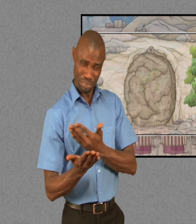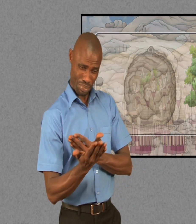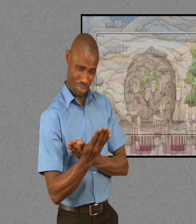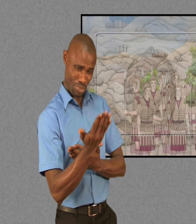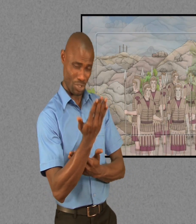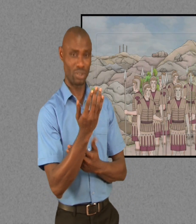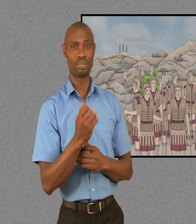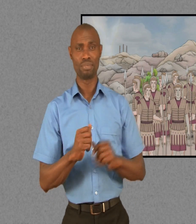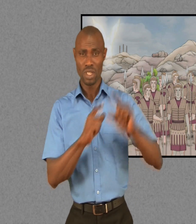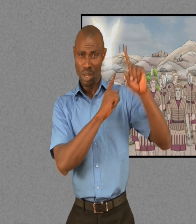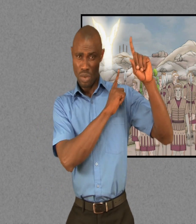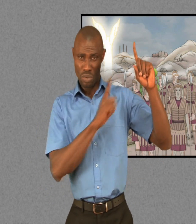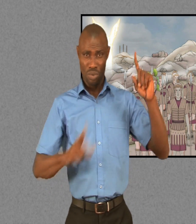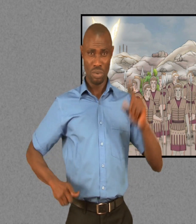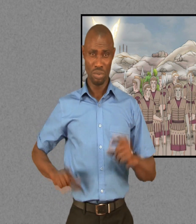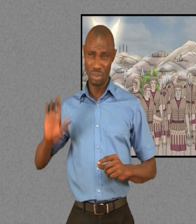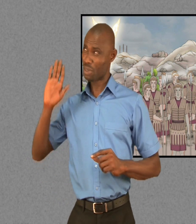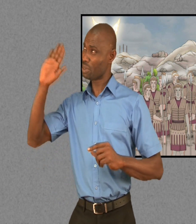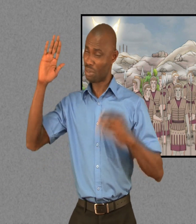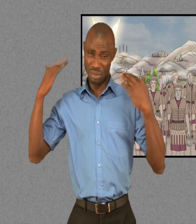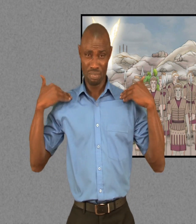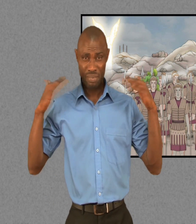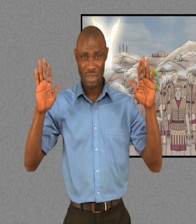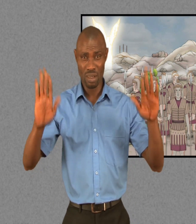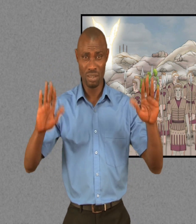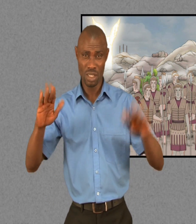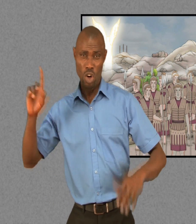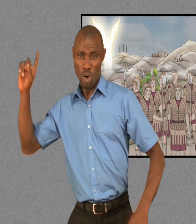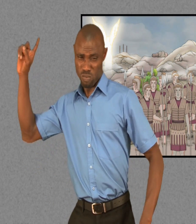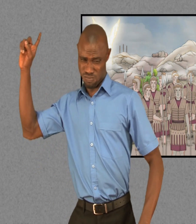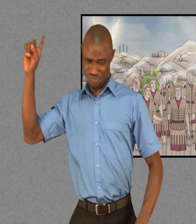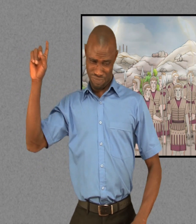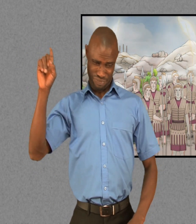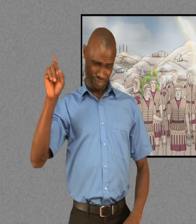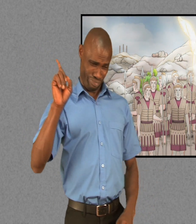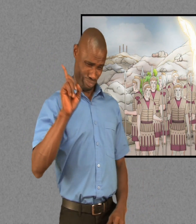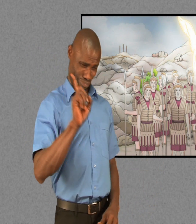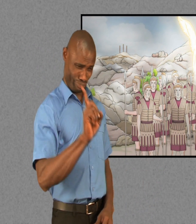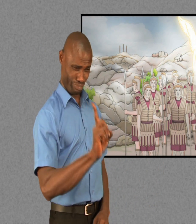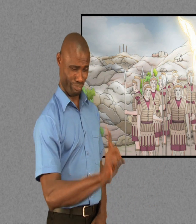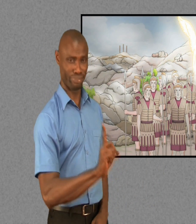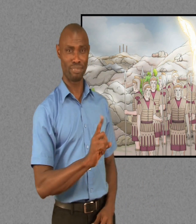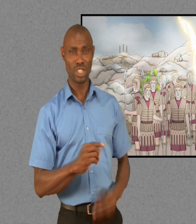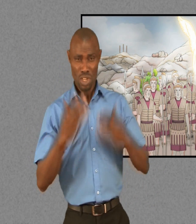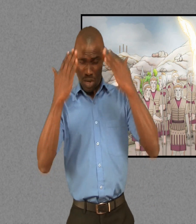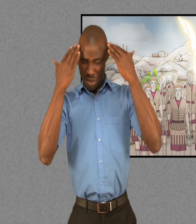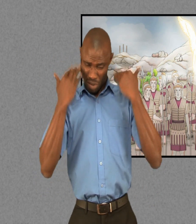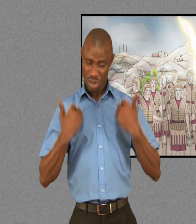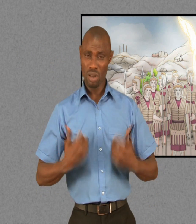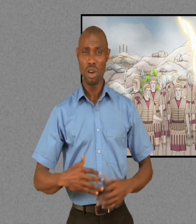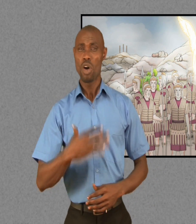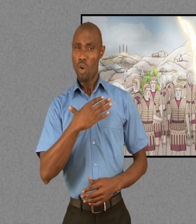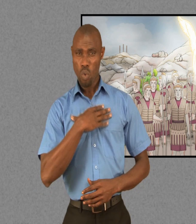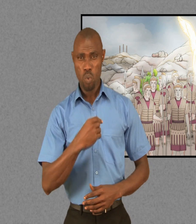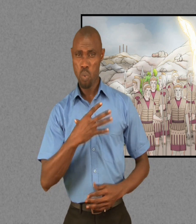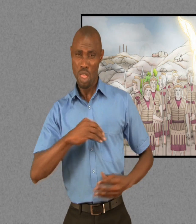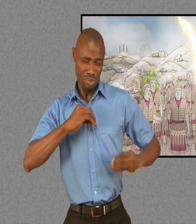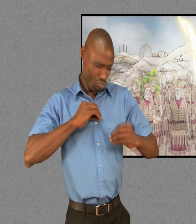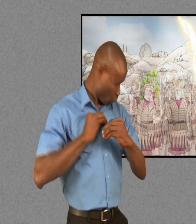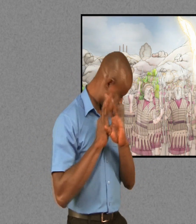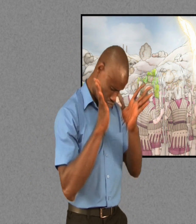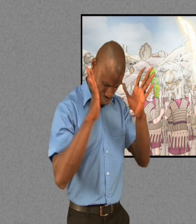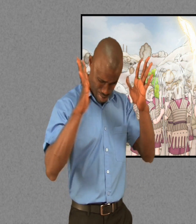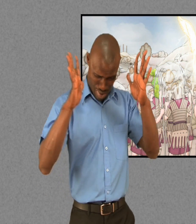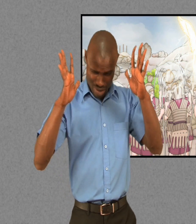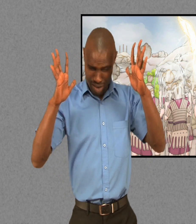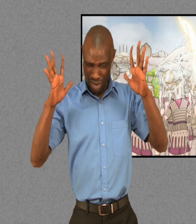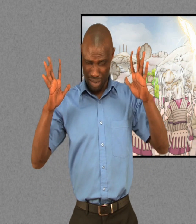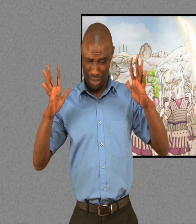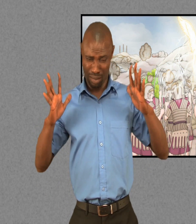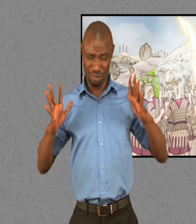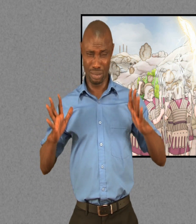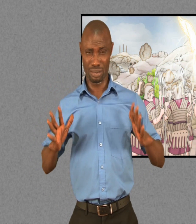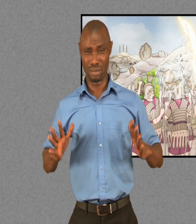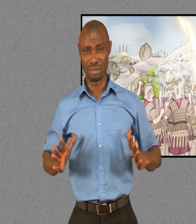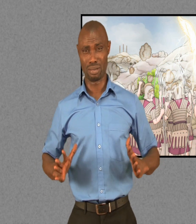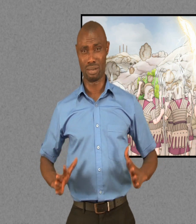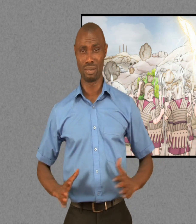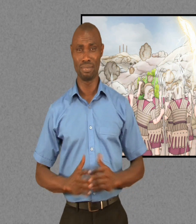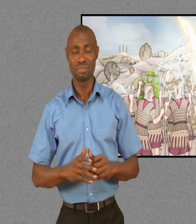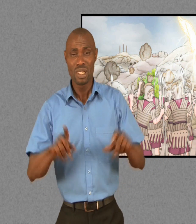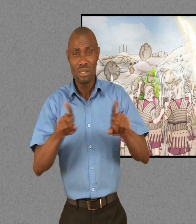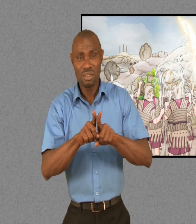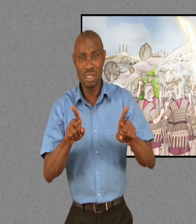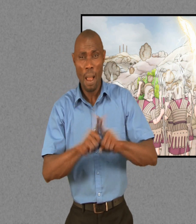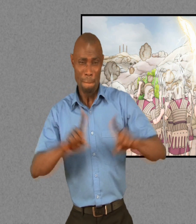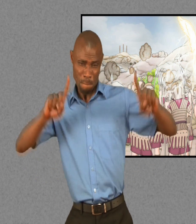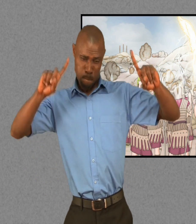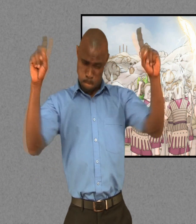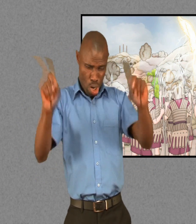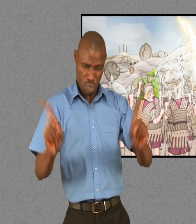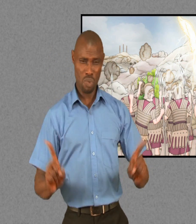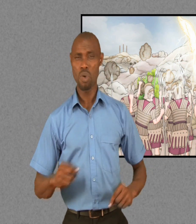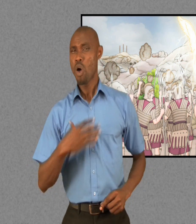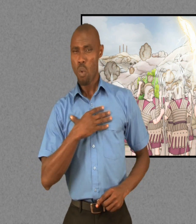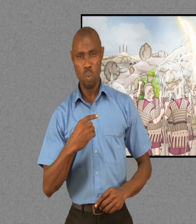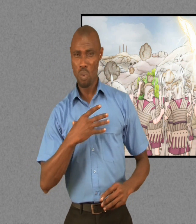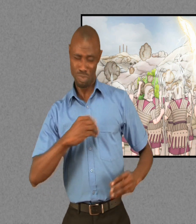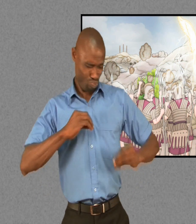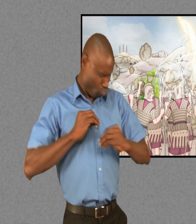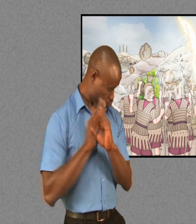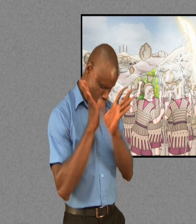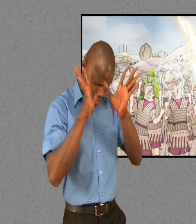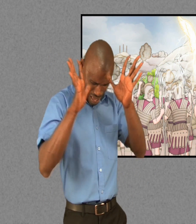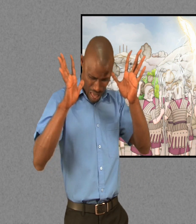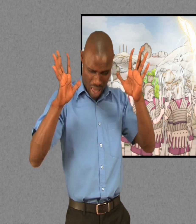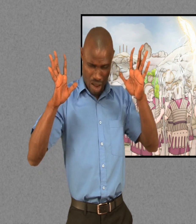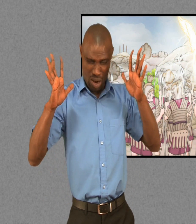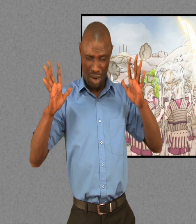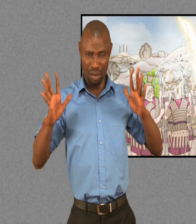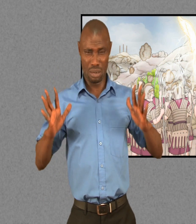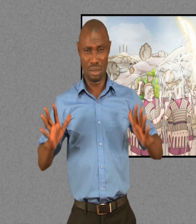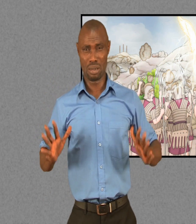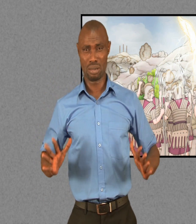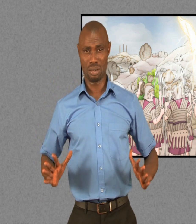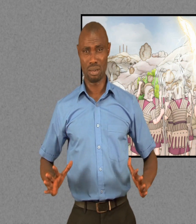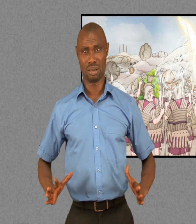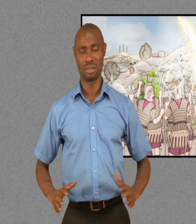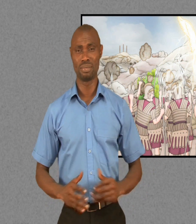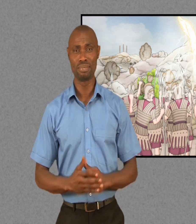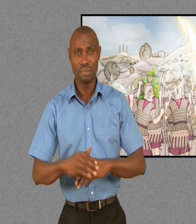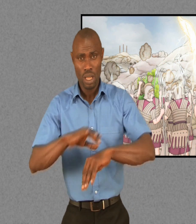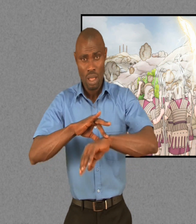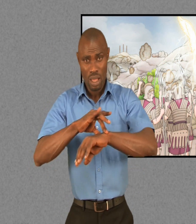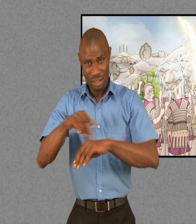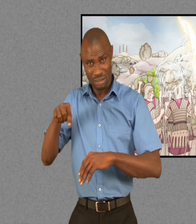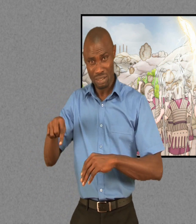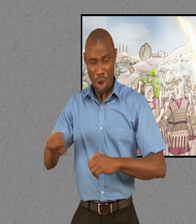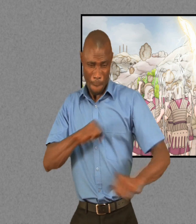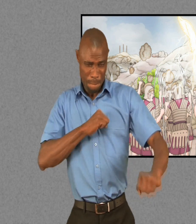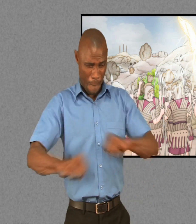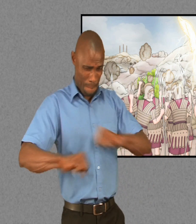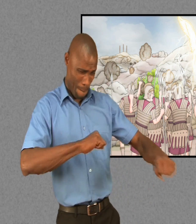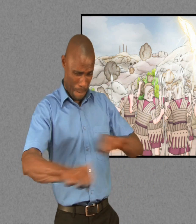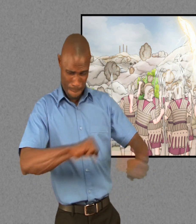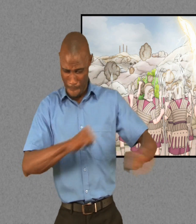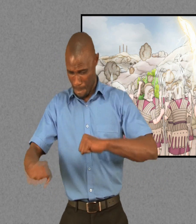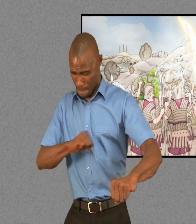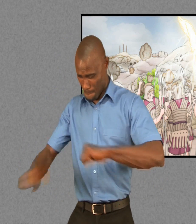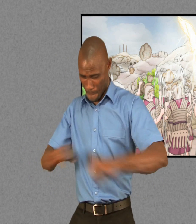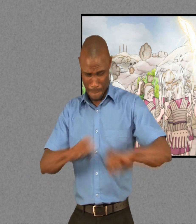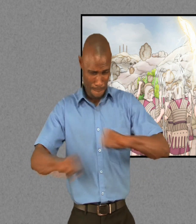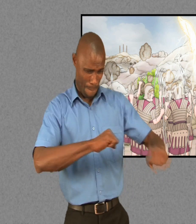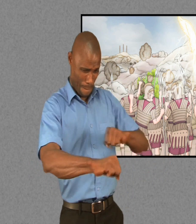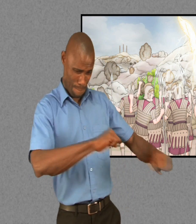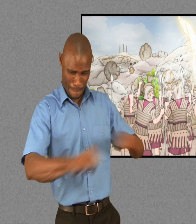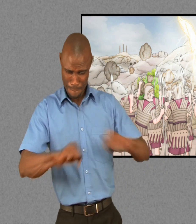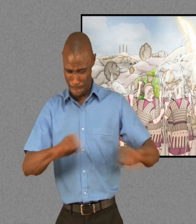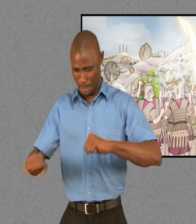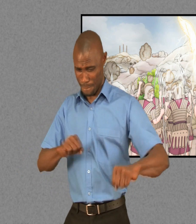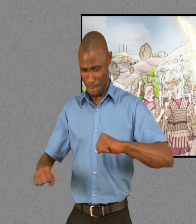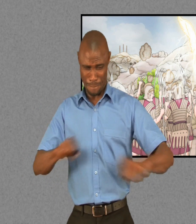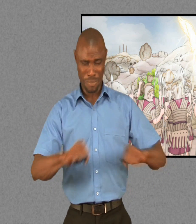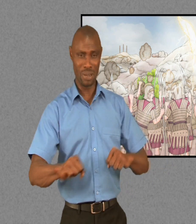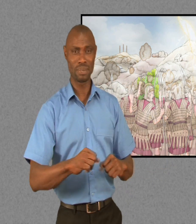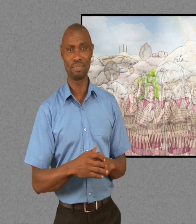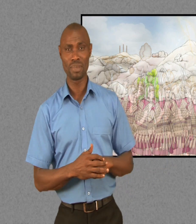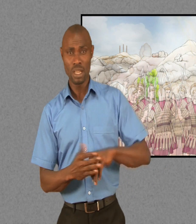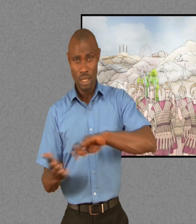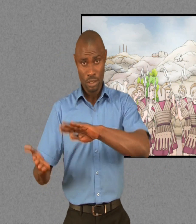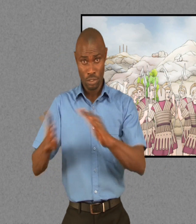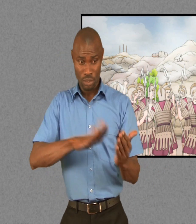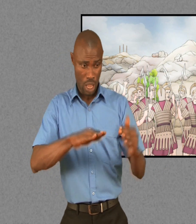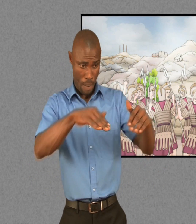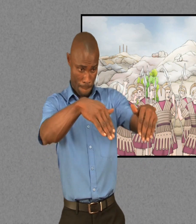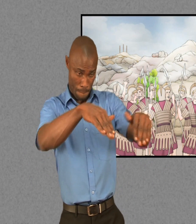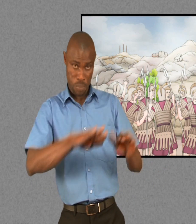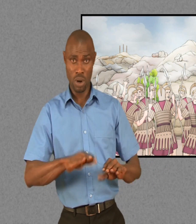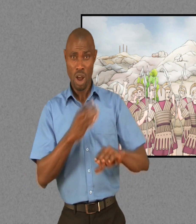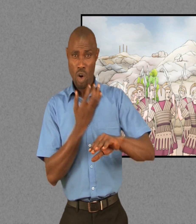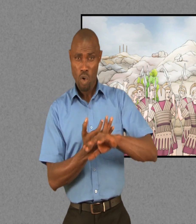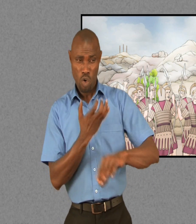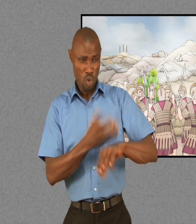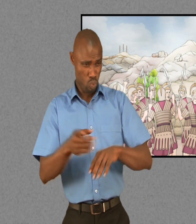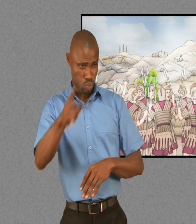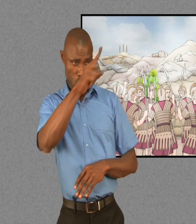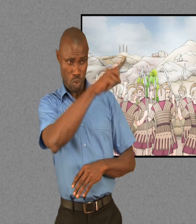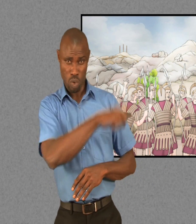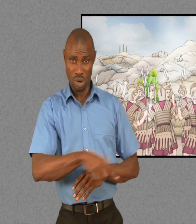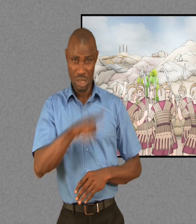Suddenly there was a great earthquake, for an angel of the Lord descended from heaven, rolled away the stone, and sat on it. His appearance was like lightning, and his clothes were white as snow.